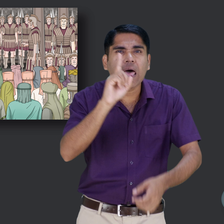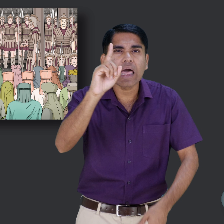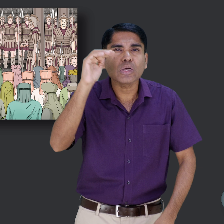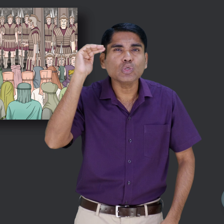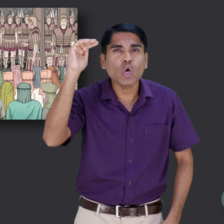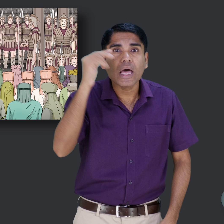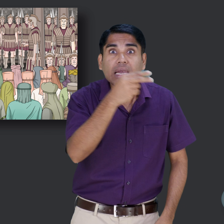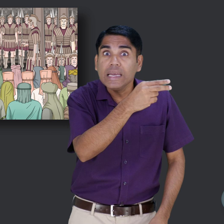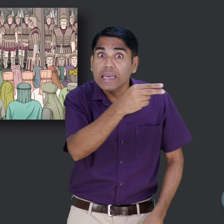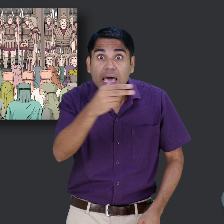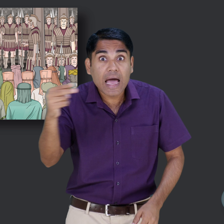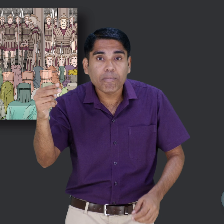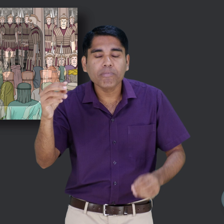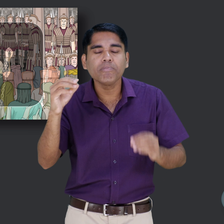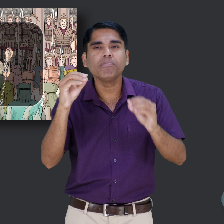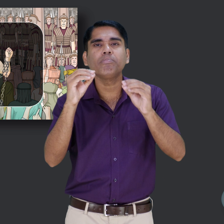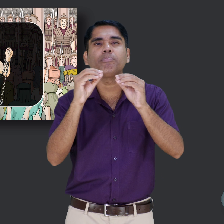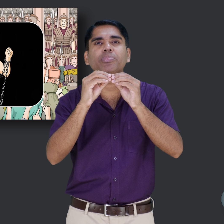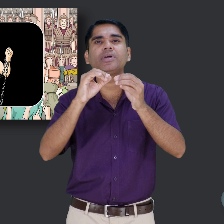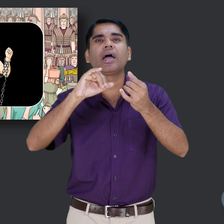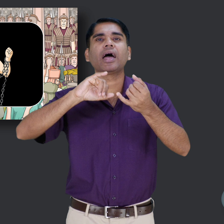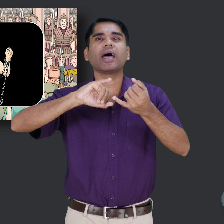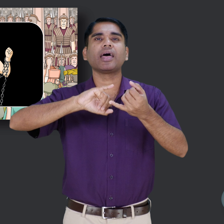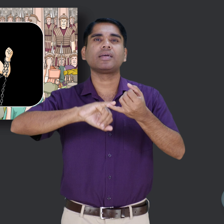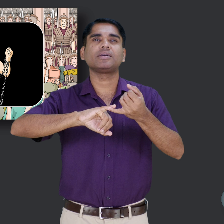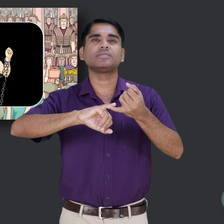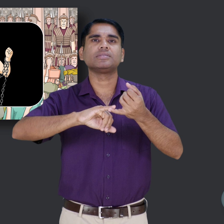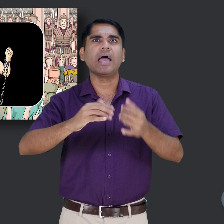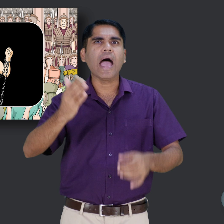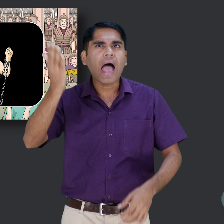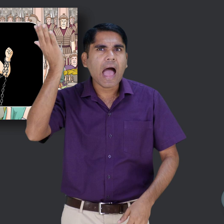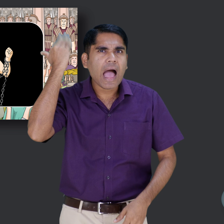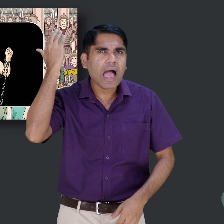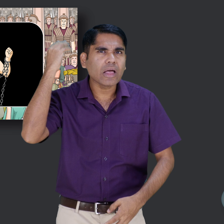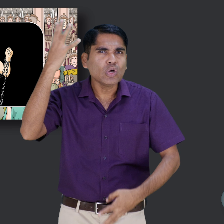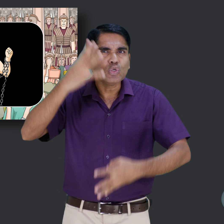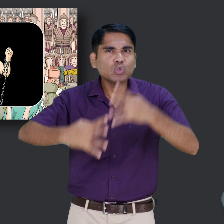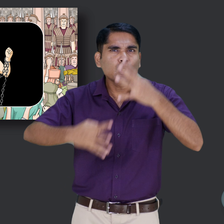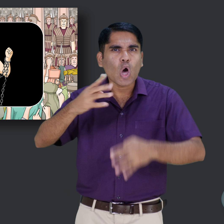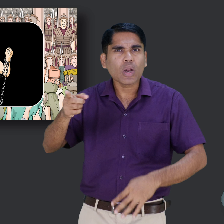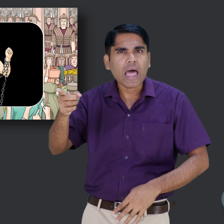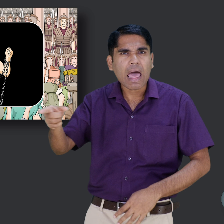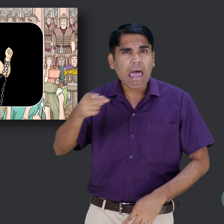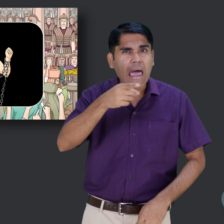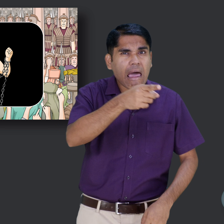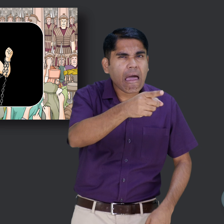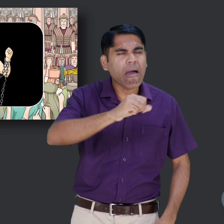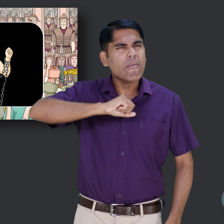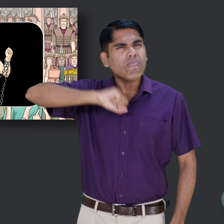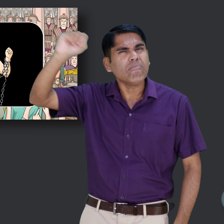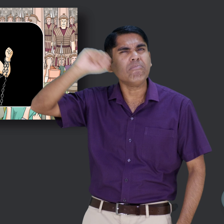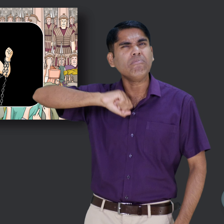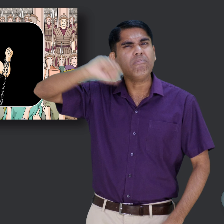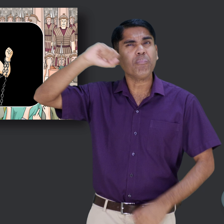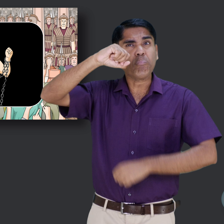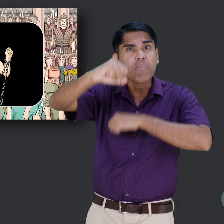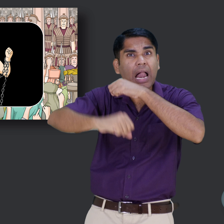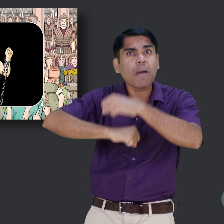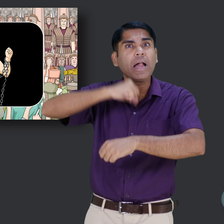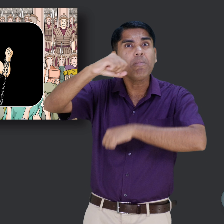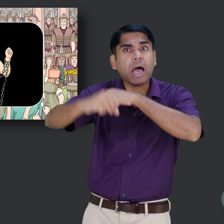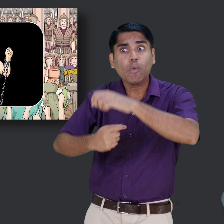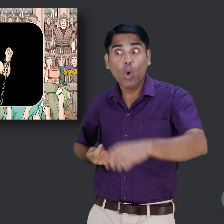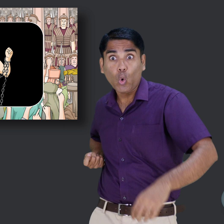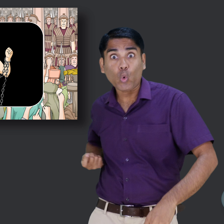Release Barabbas to us!”